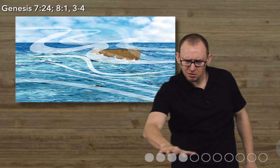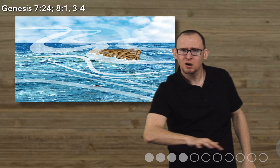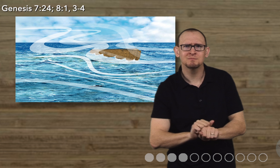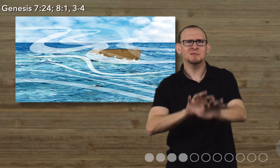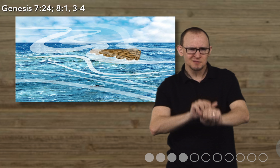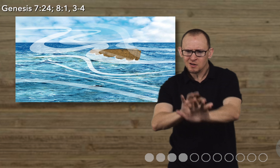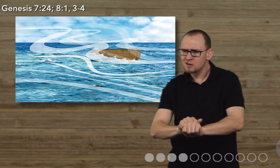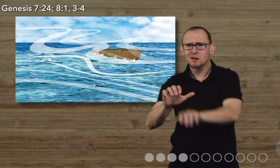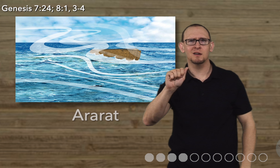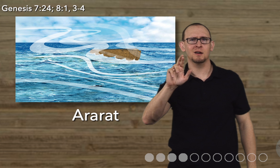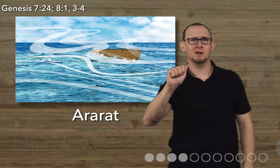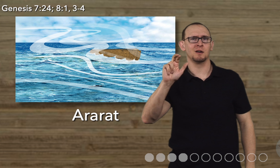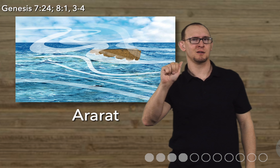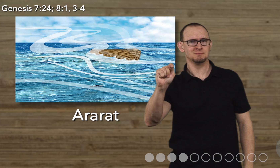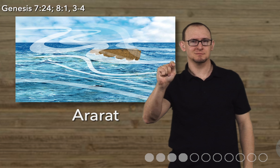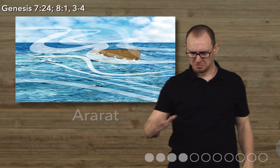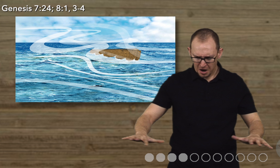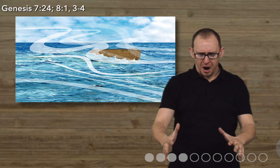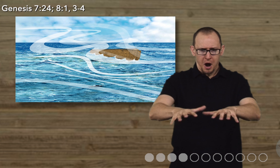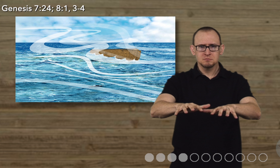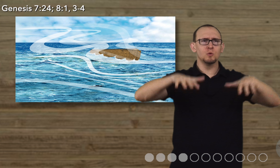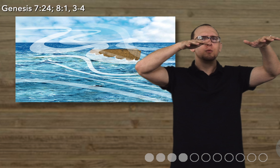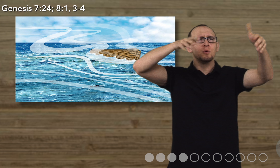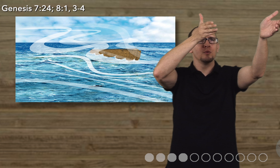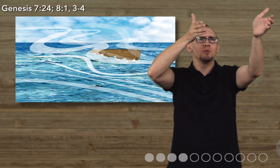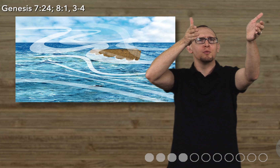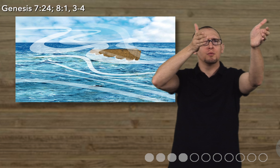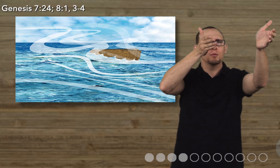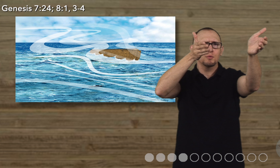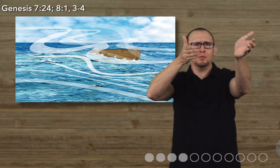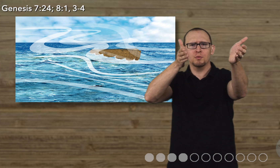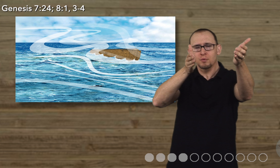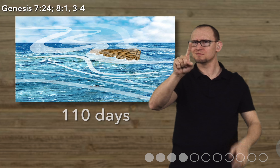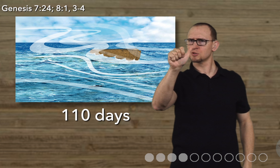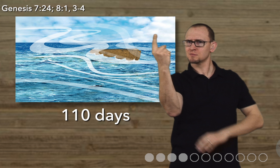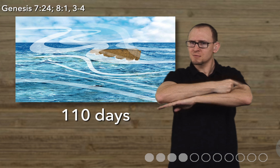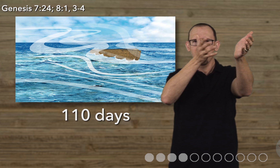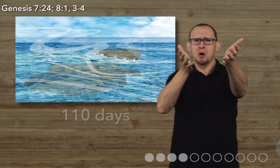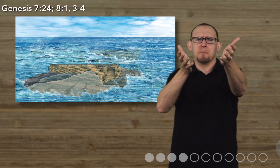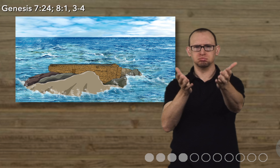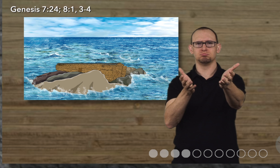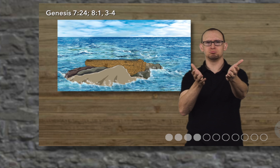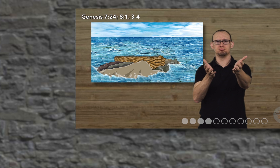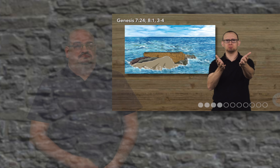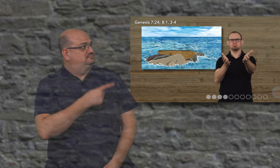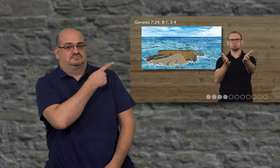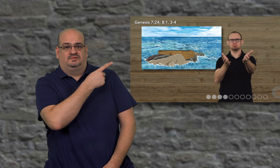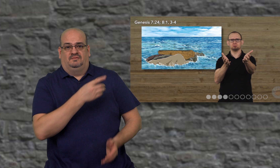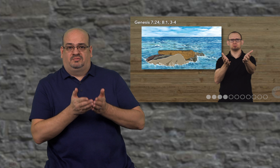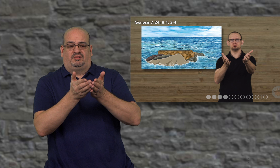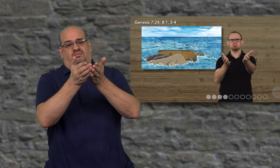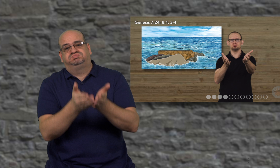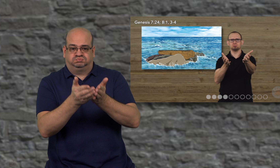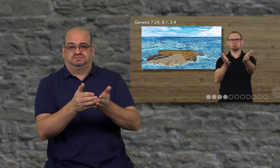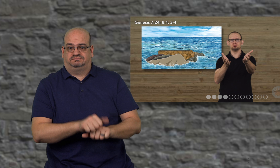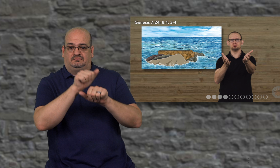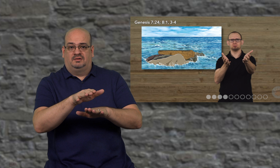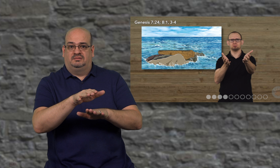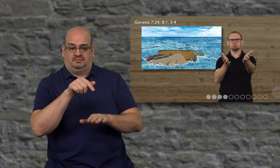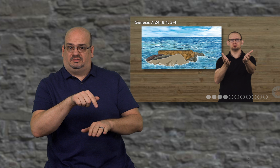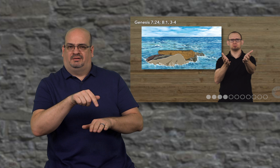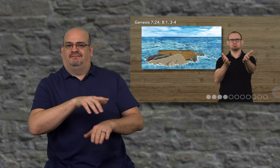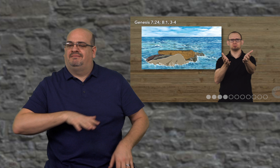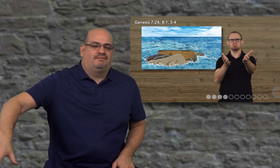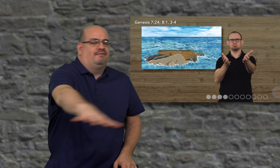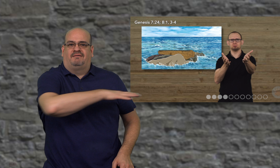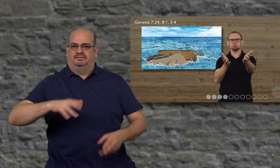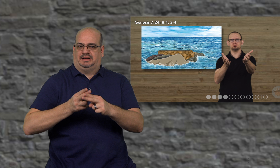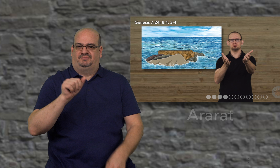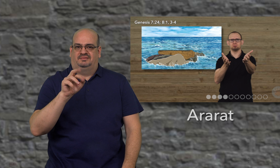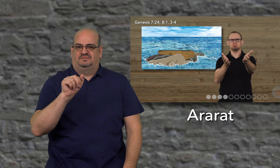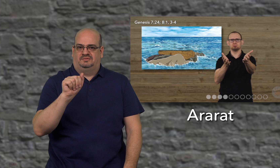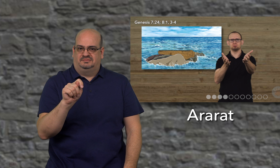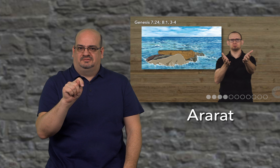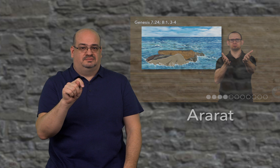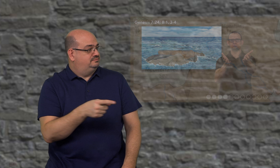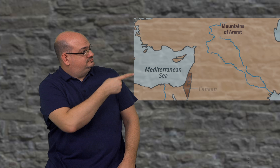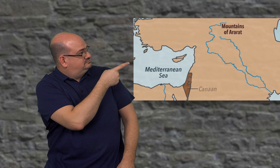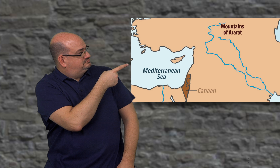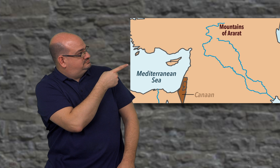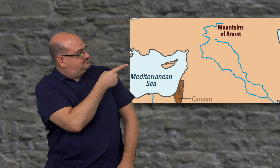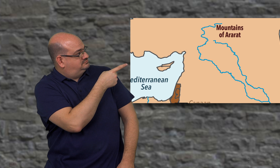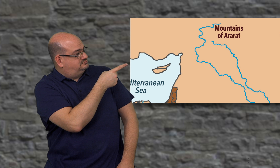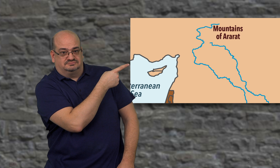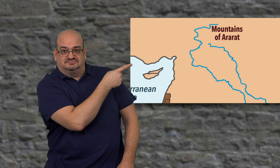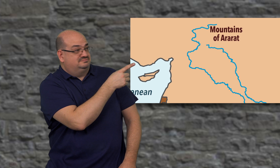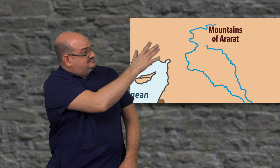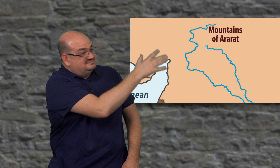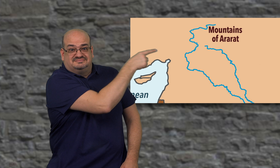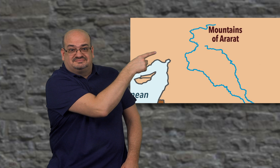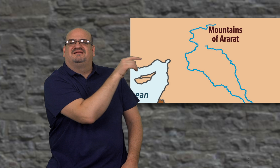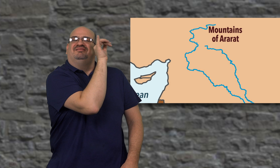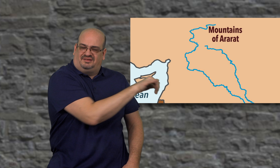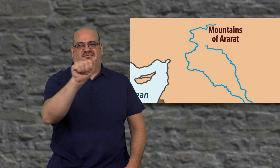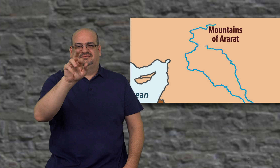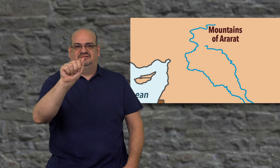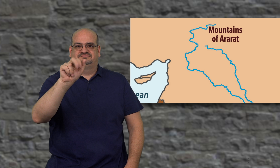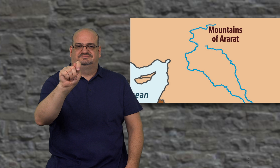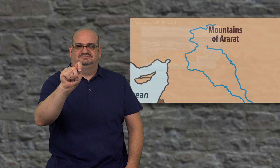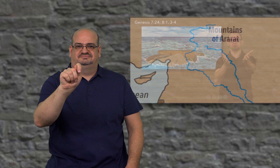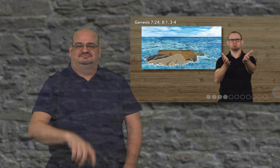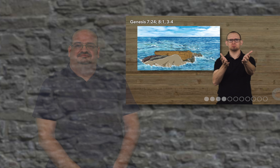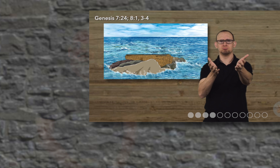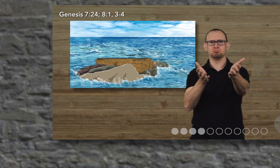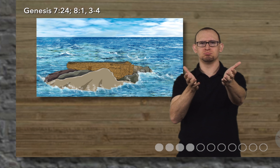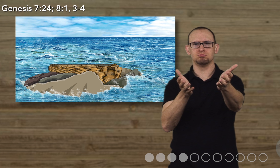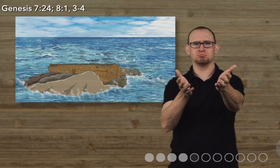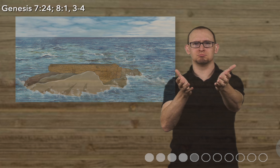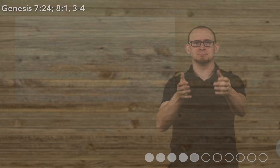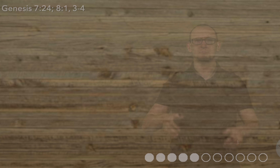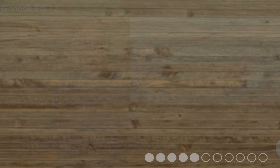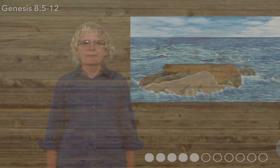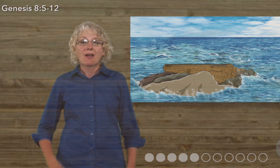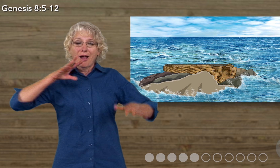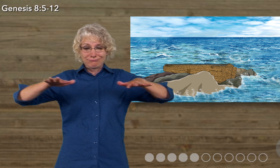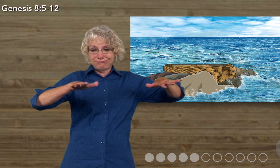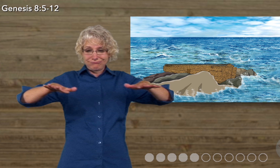On the seventeenth day of the seventh month, the ark came to rest on the mountains of Ararat.